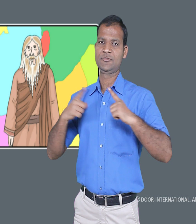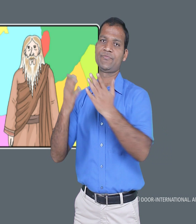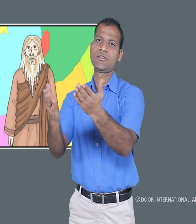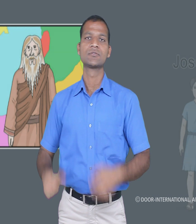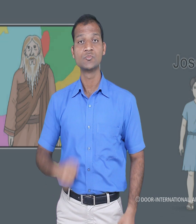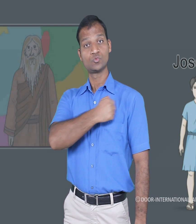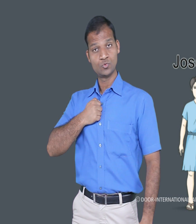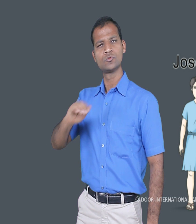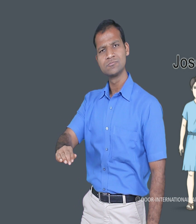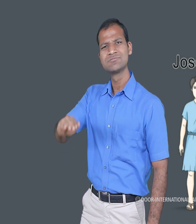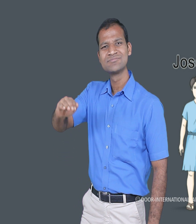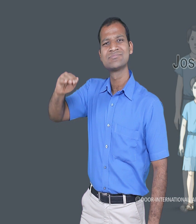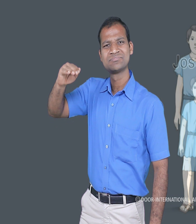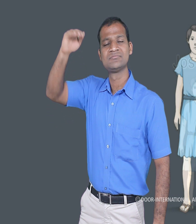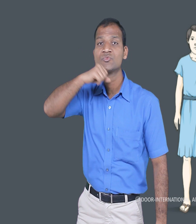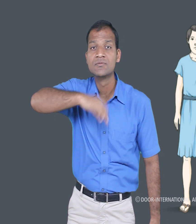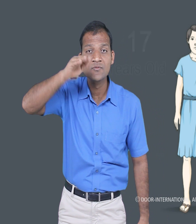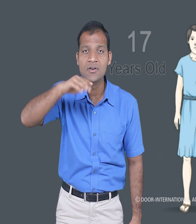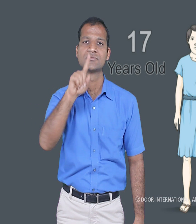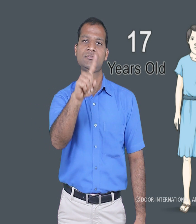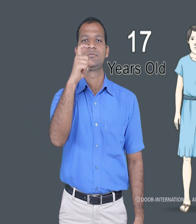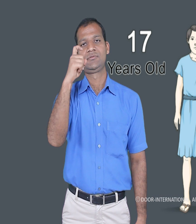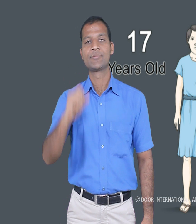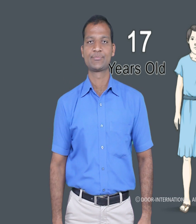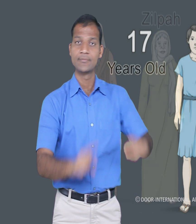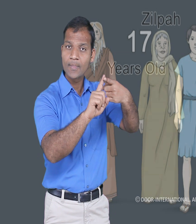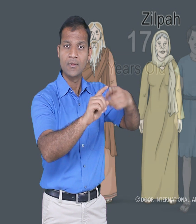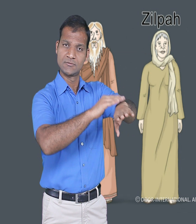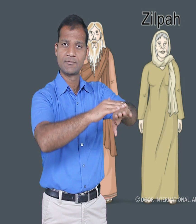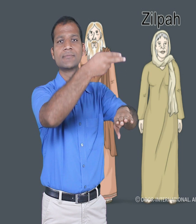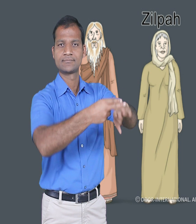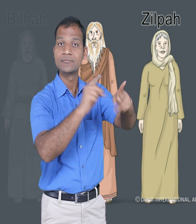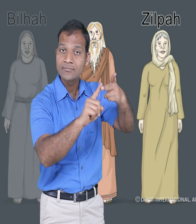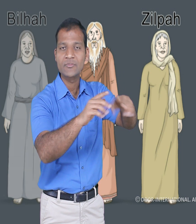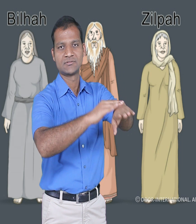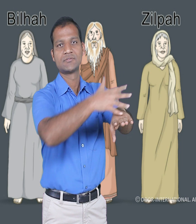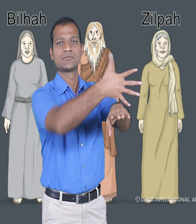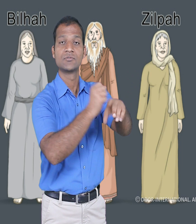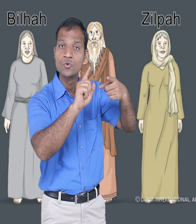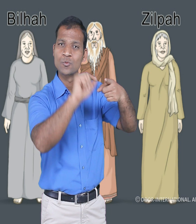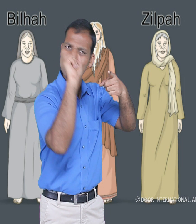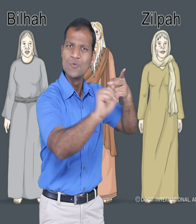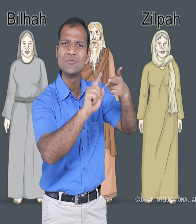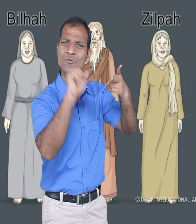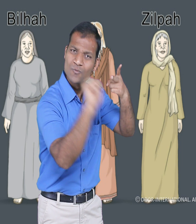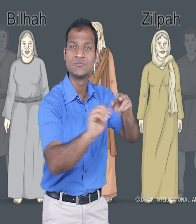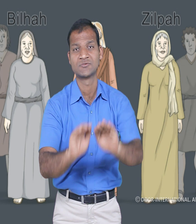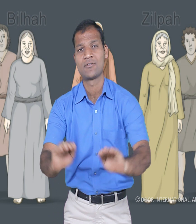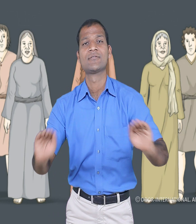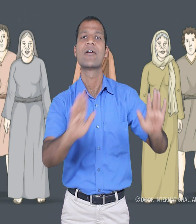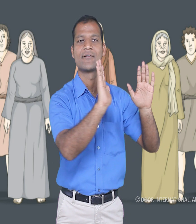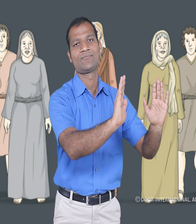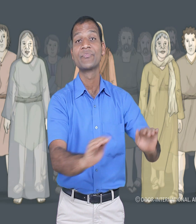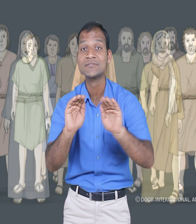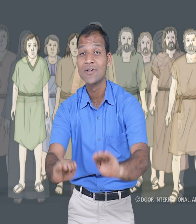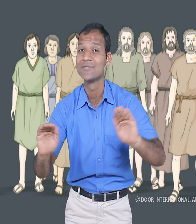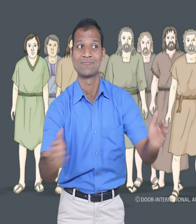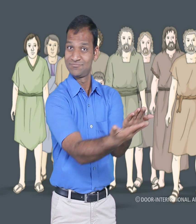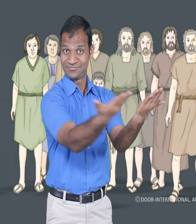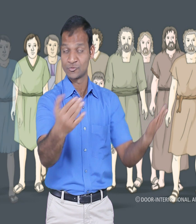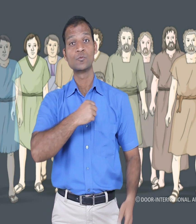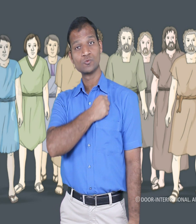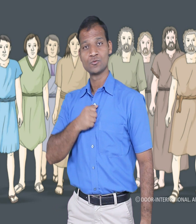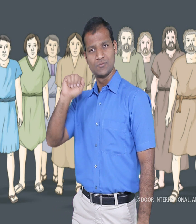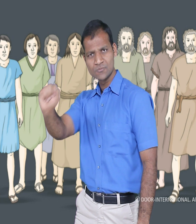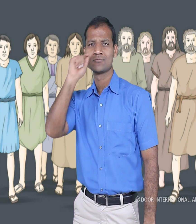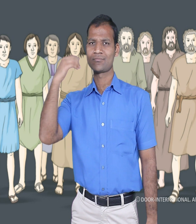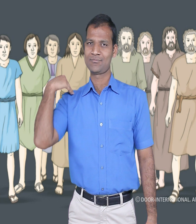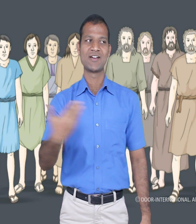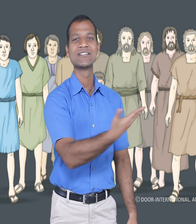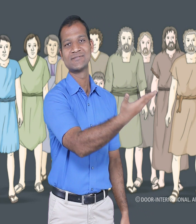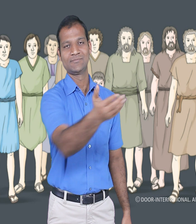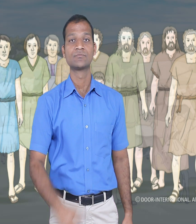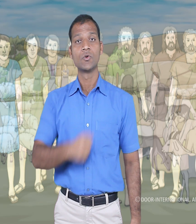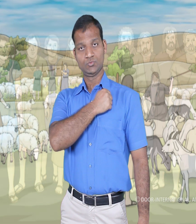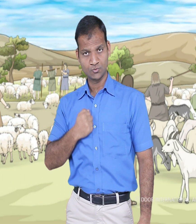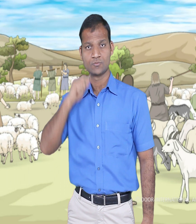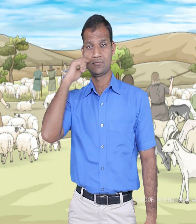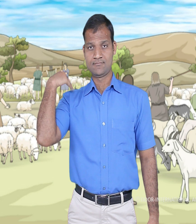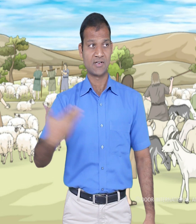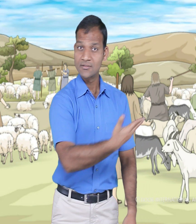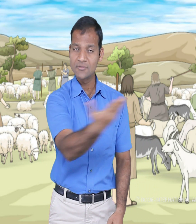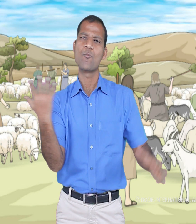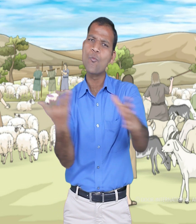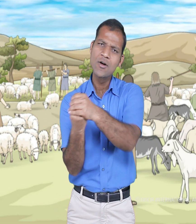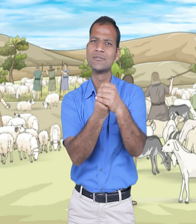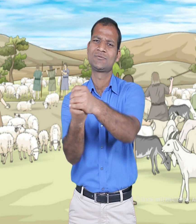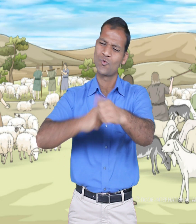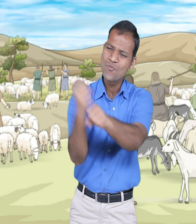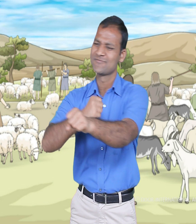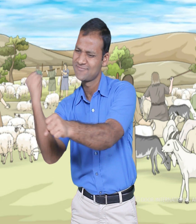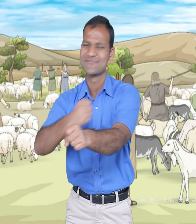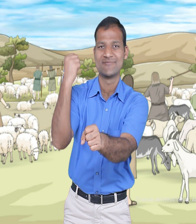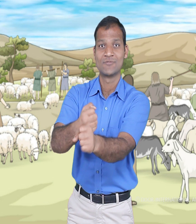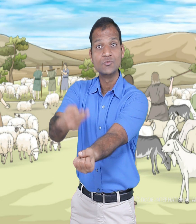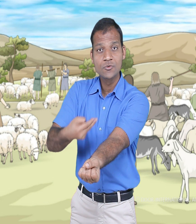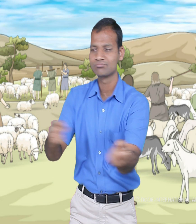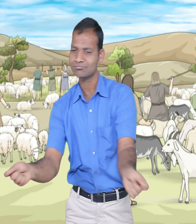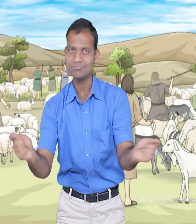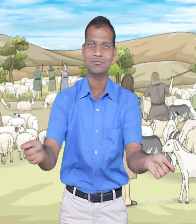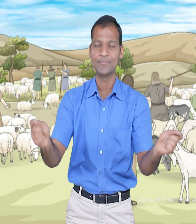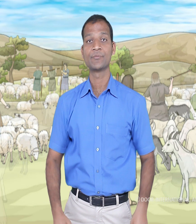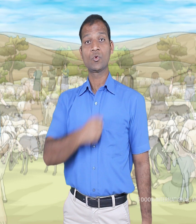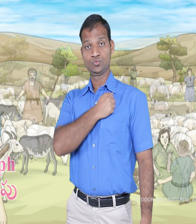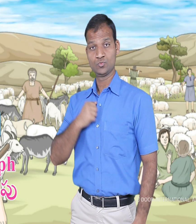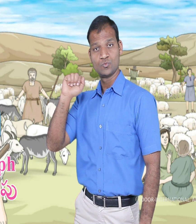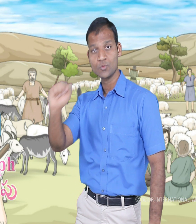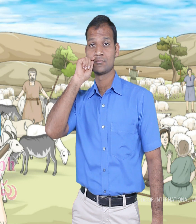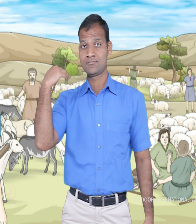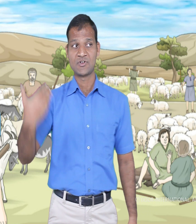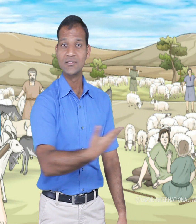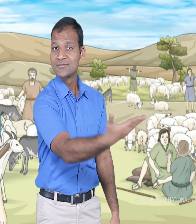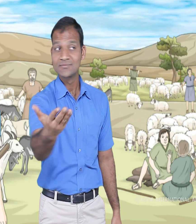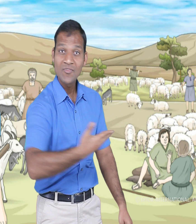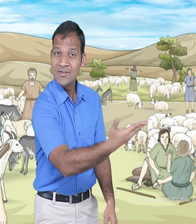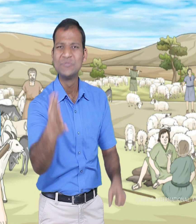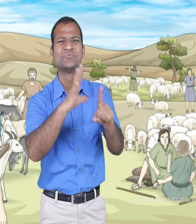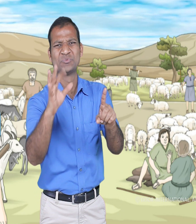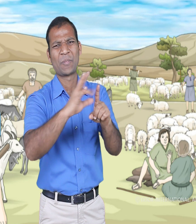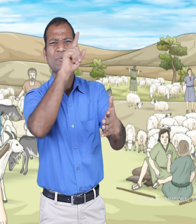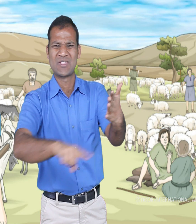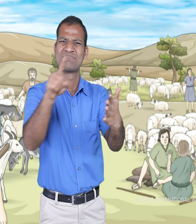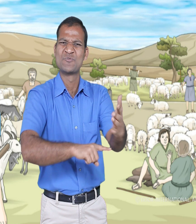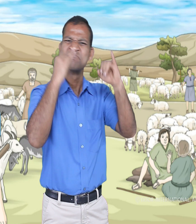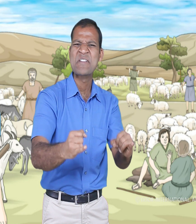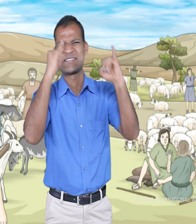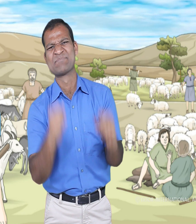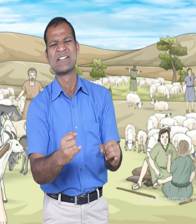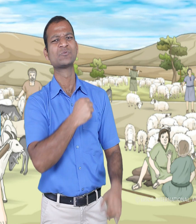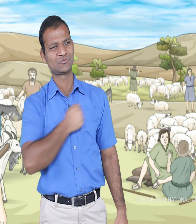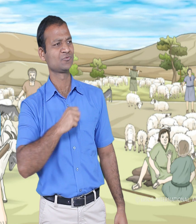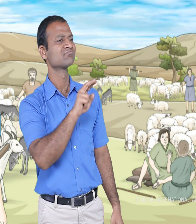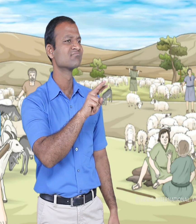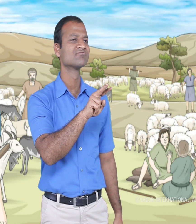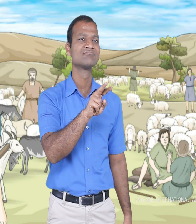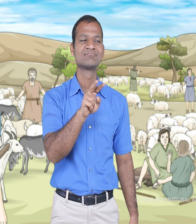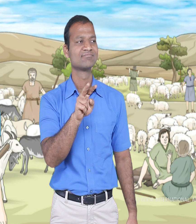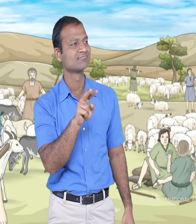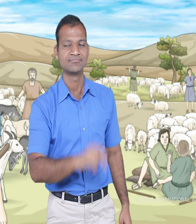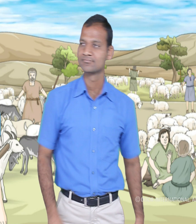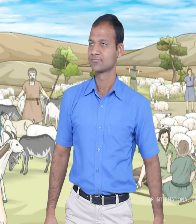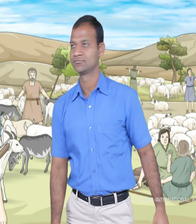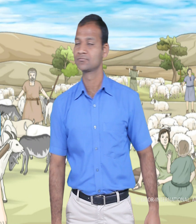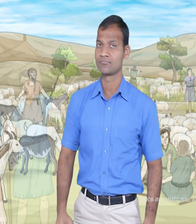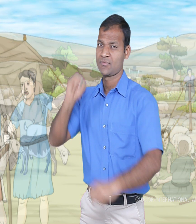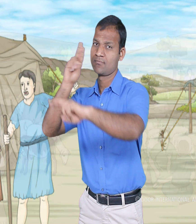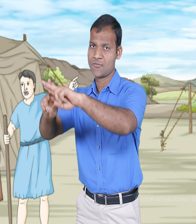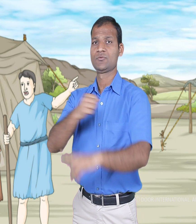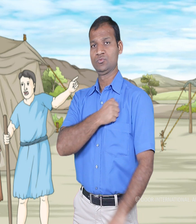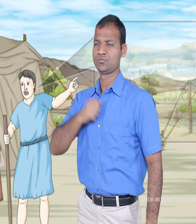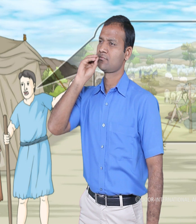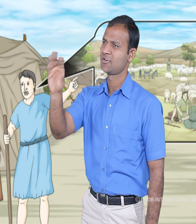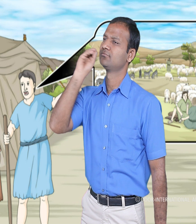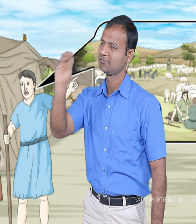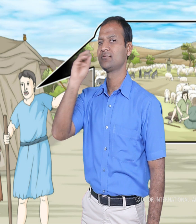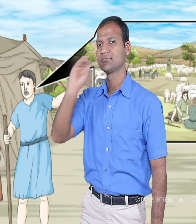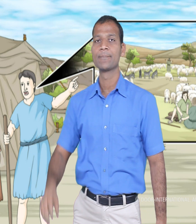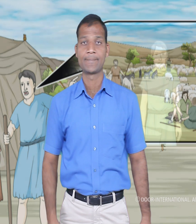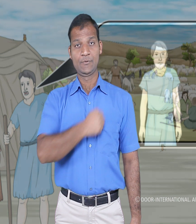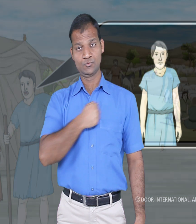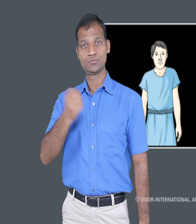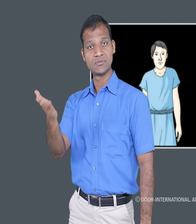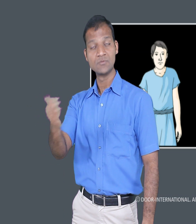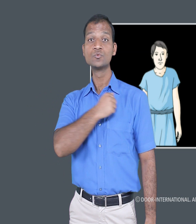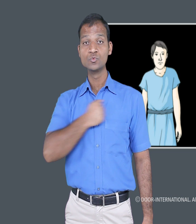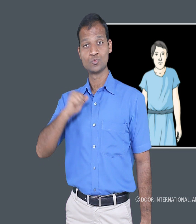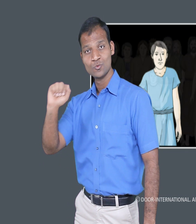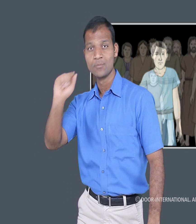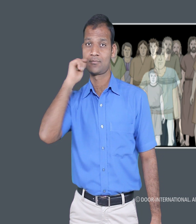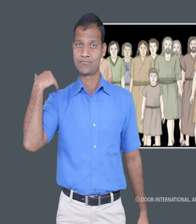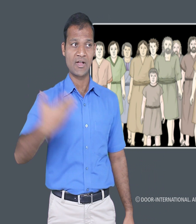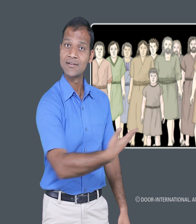When Joseph was seventeen years old, he was tending the flock with his brothers, the sons of his father’s wives Bilhah and Zilpah, and he brought their father a bad report about them.